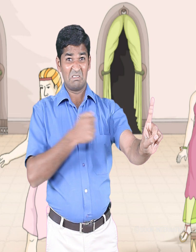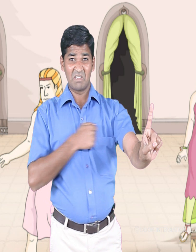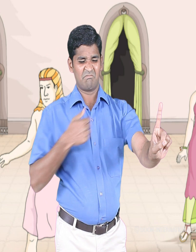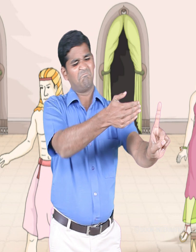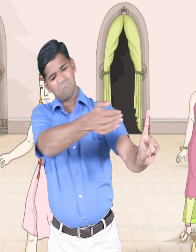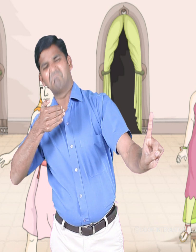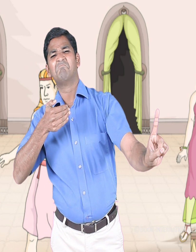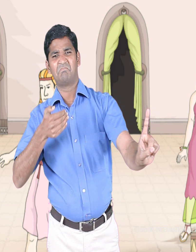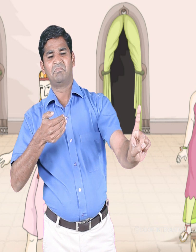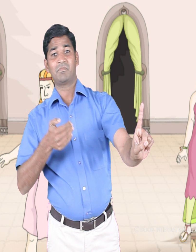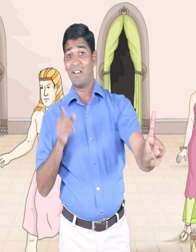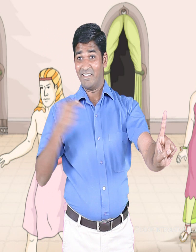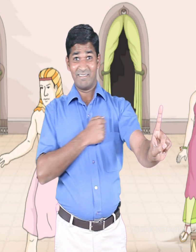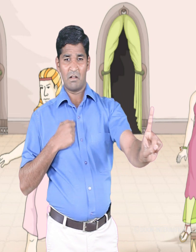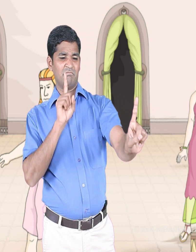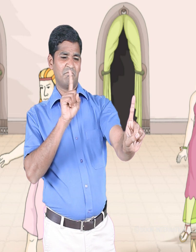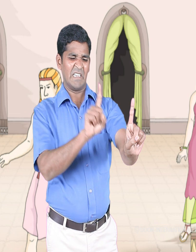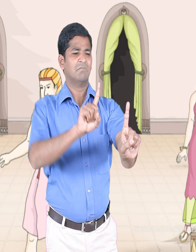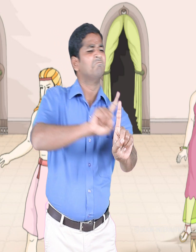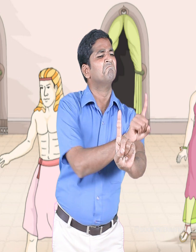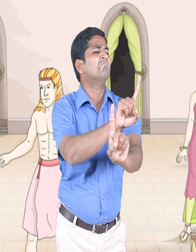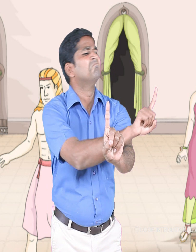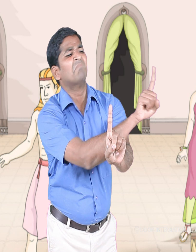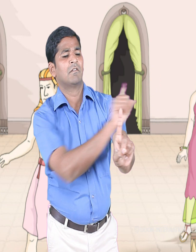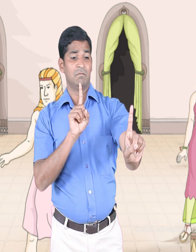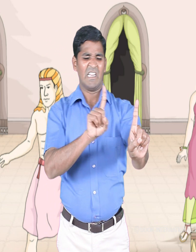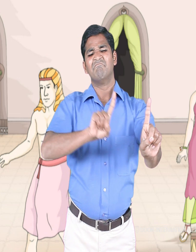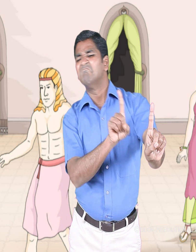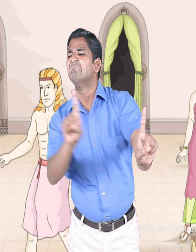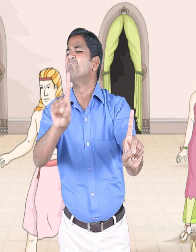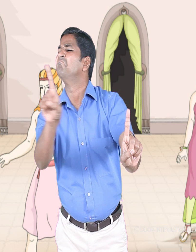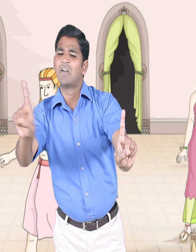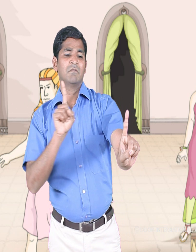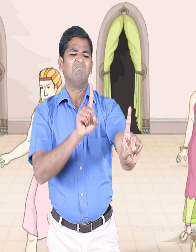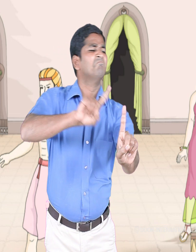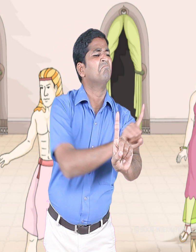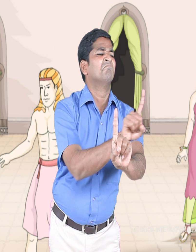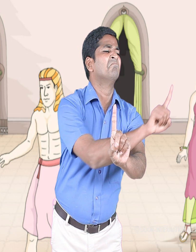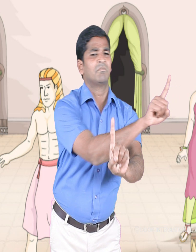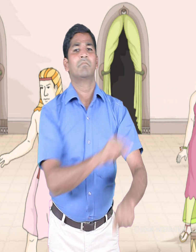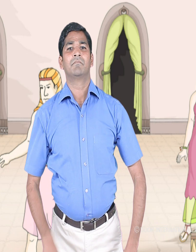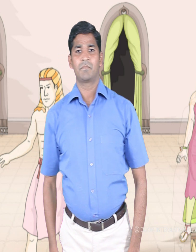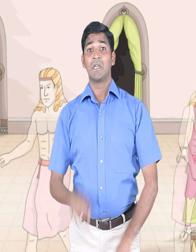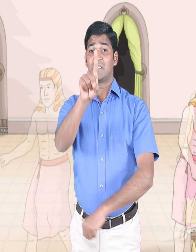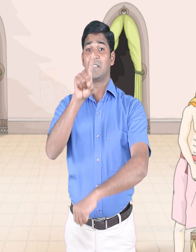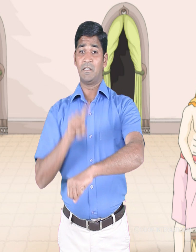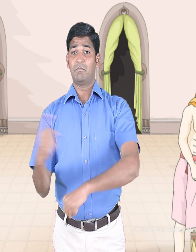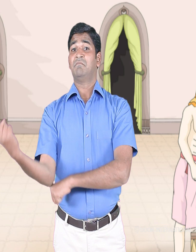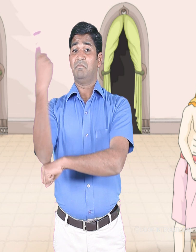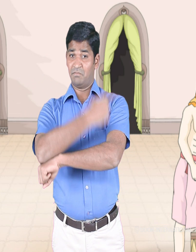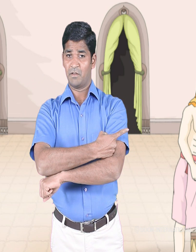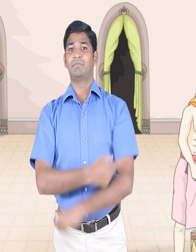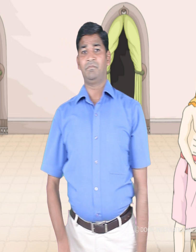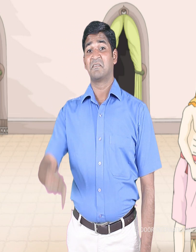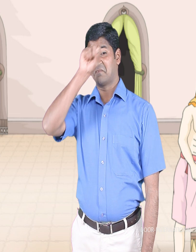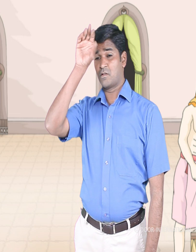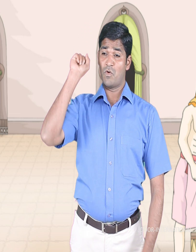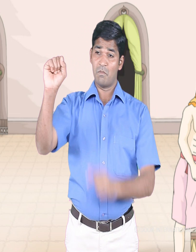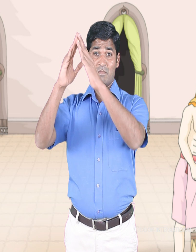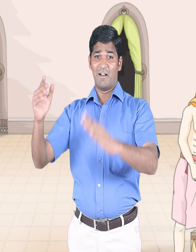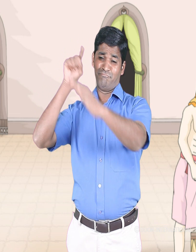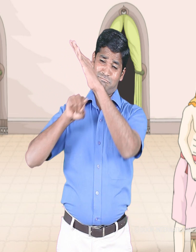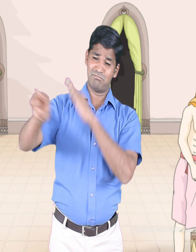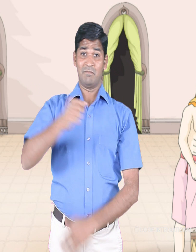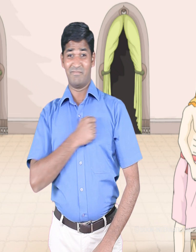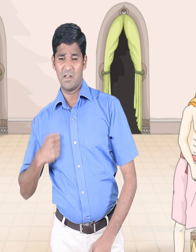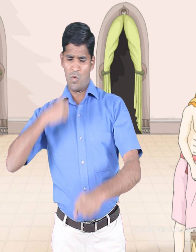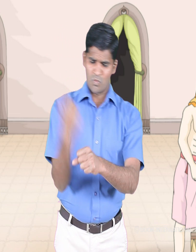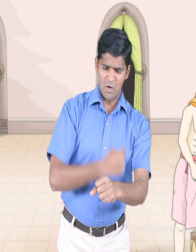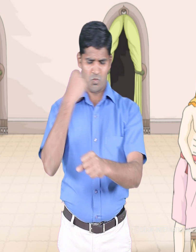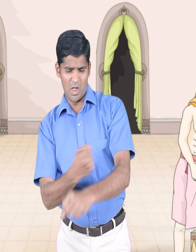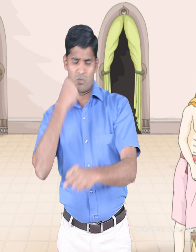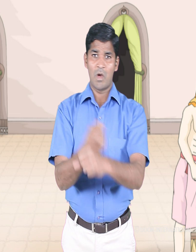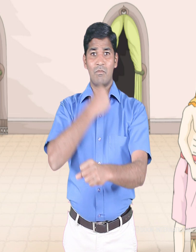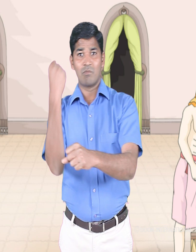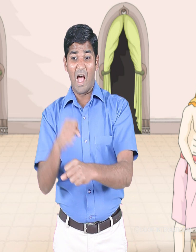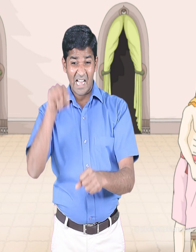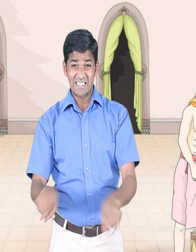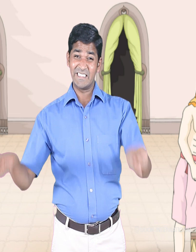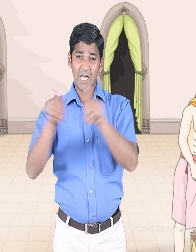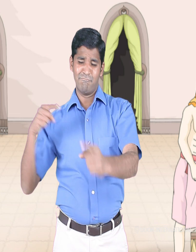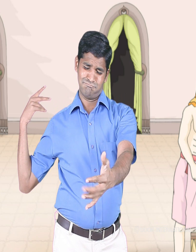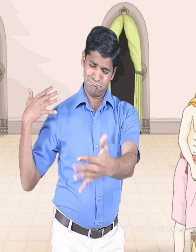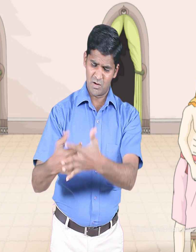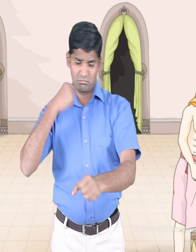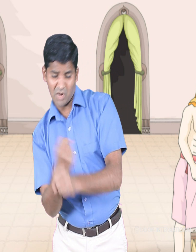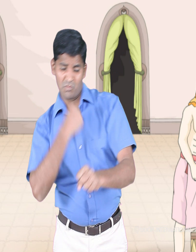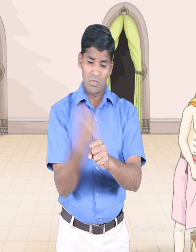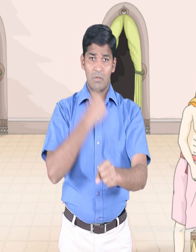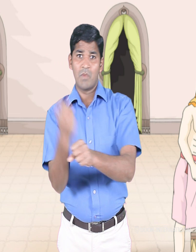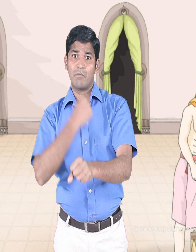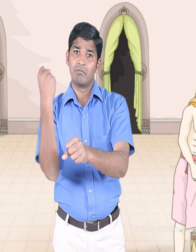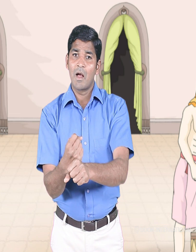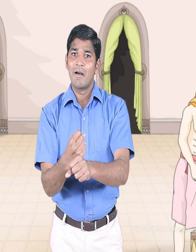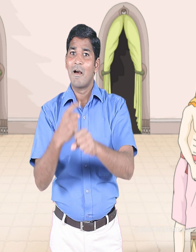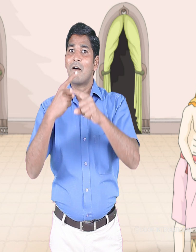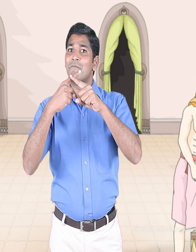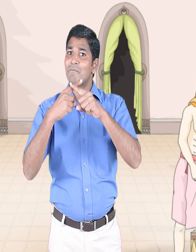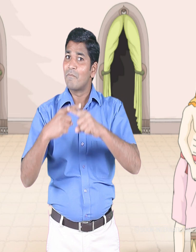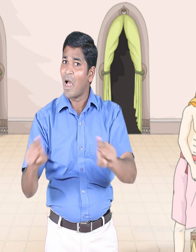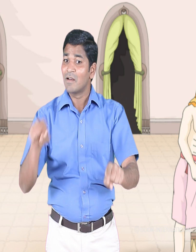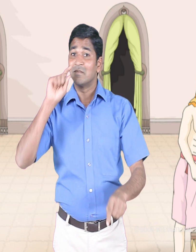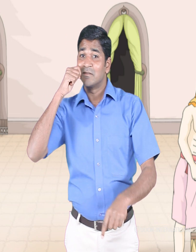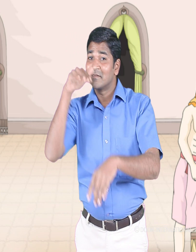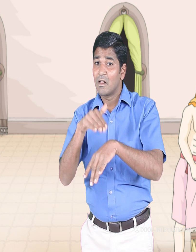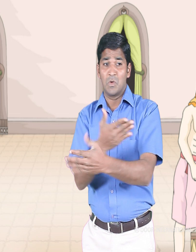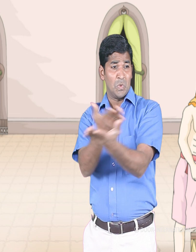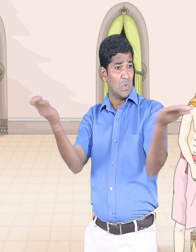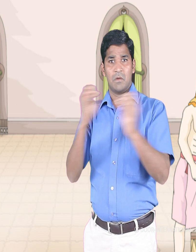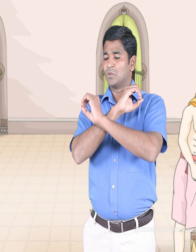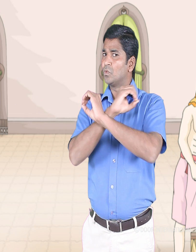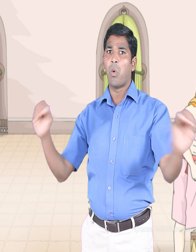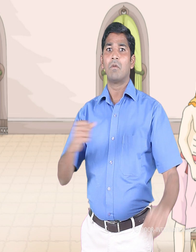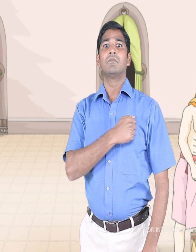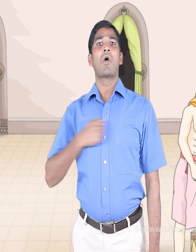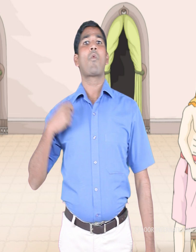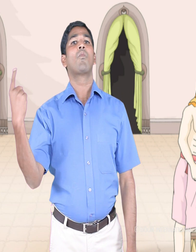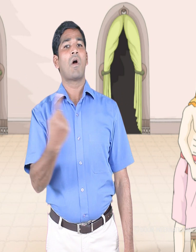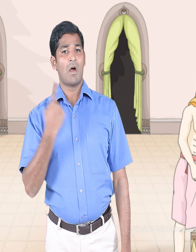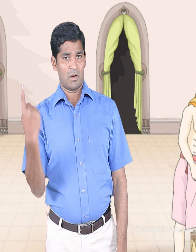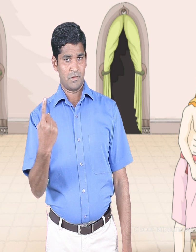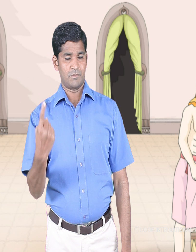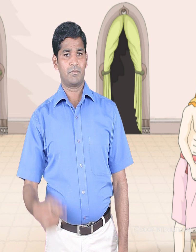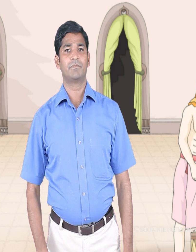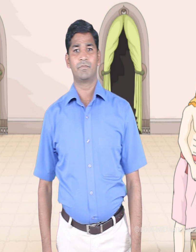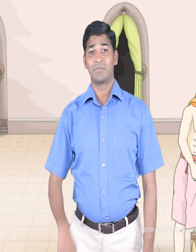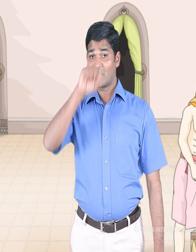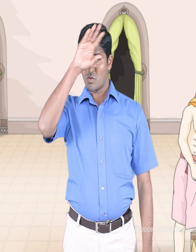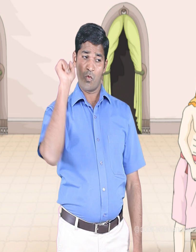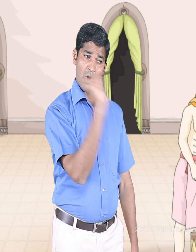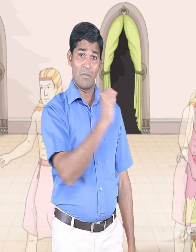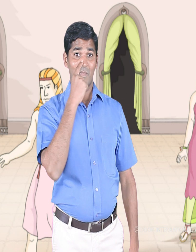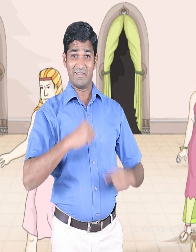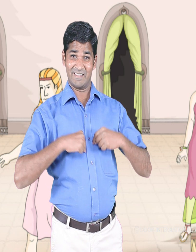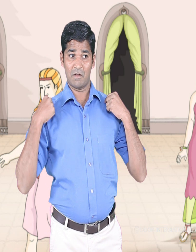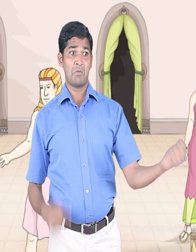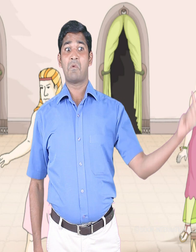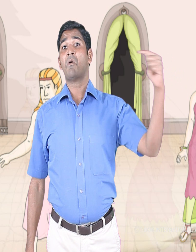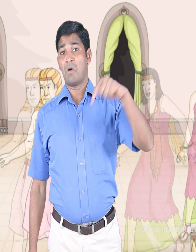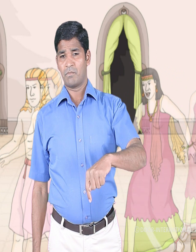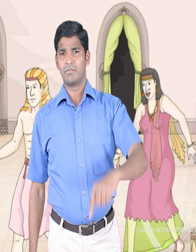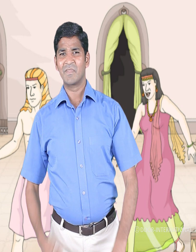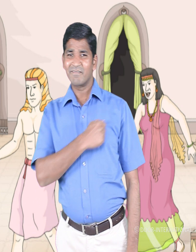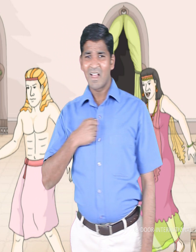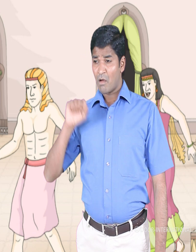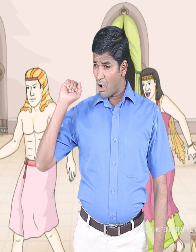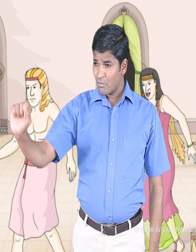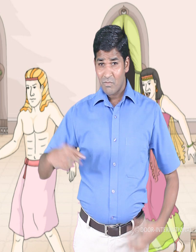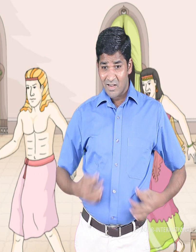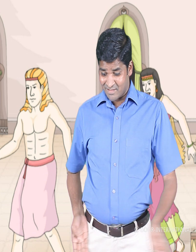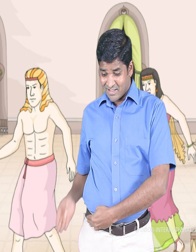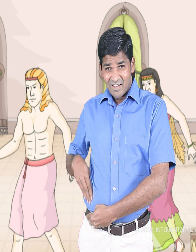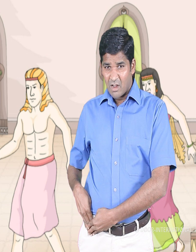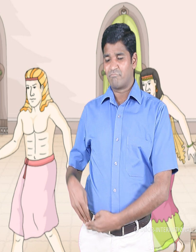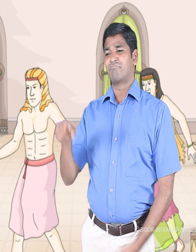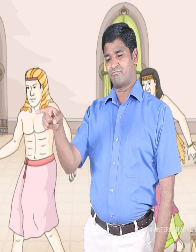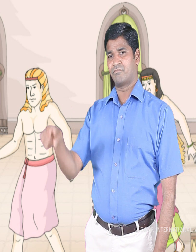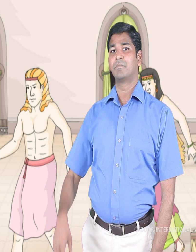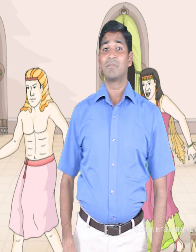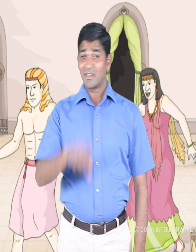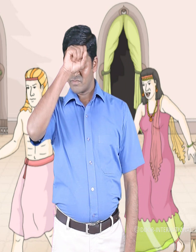One day, however, Joseph went into the house to attend to his work, and not a single household servant was inside.